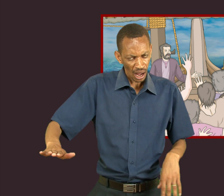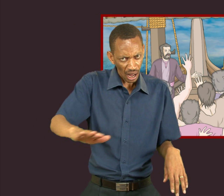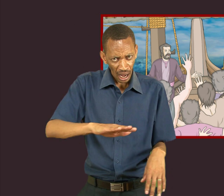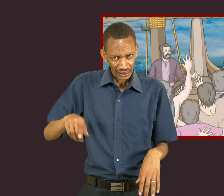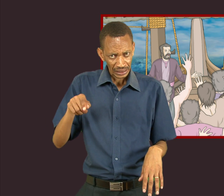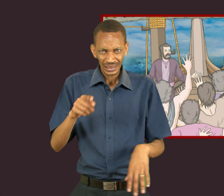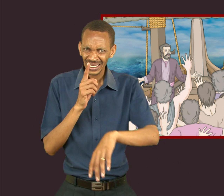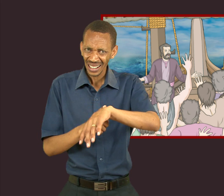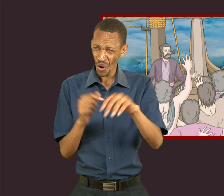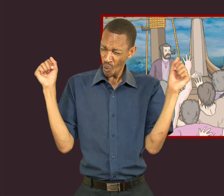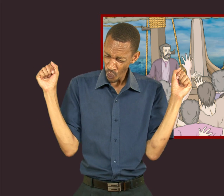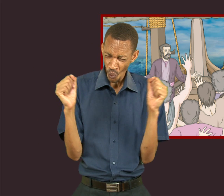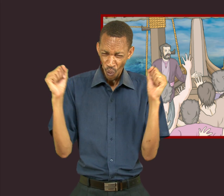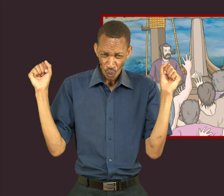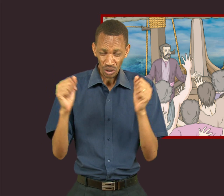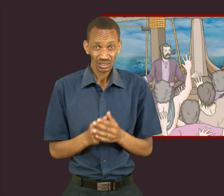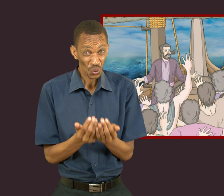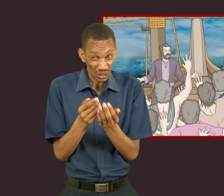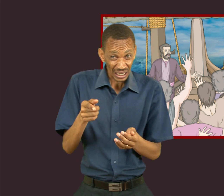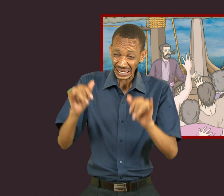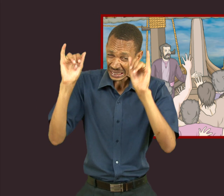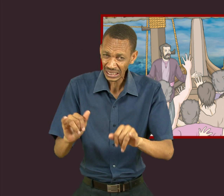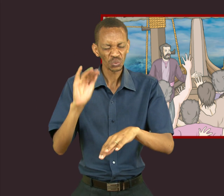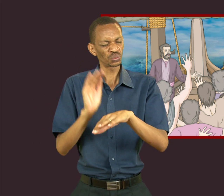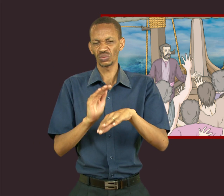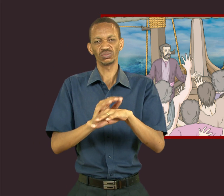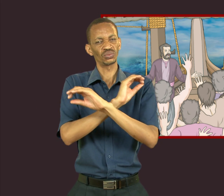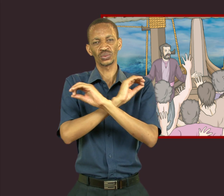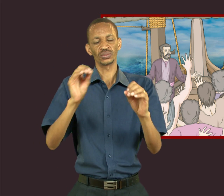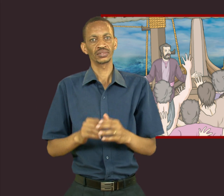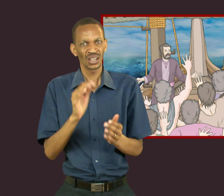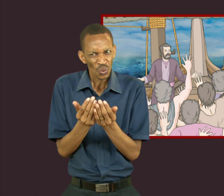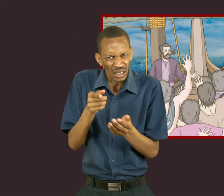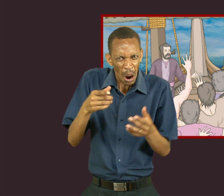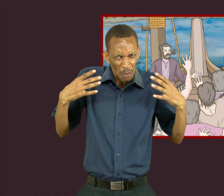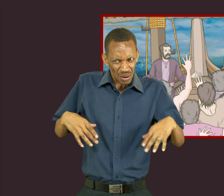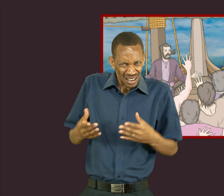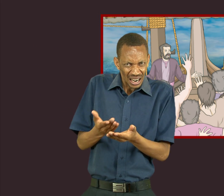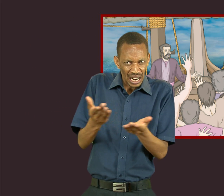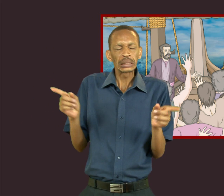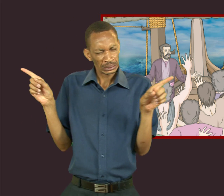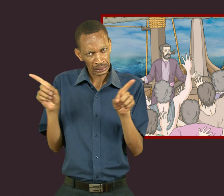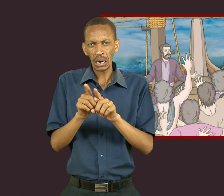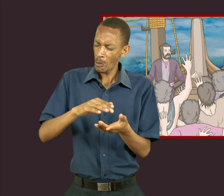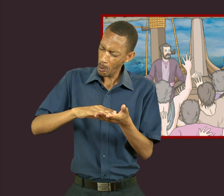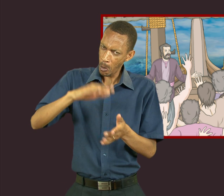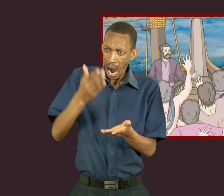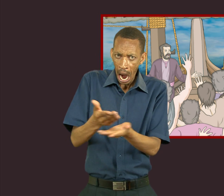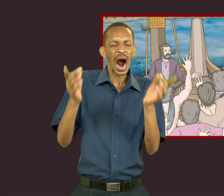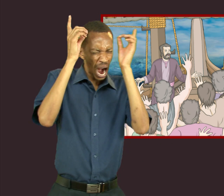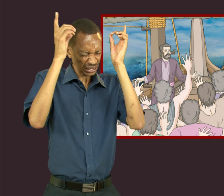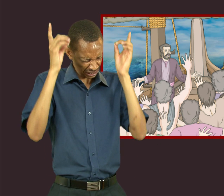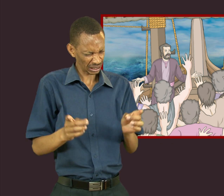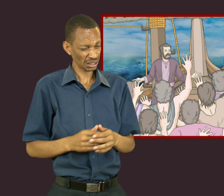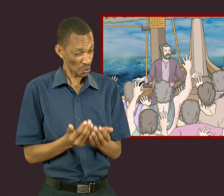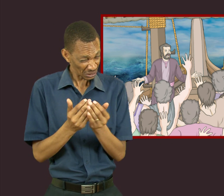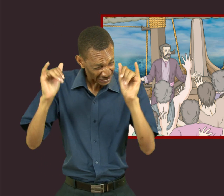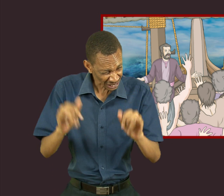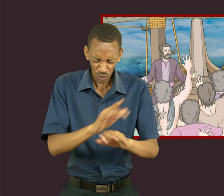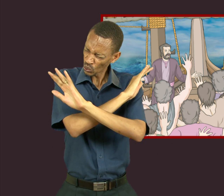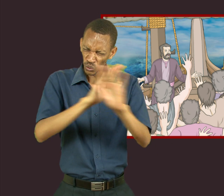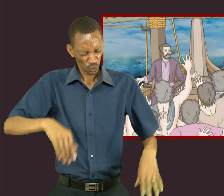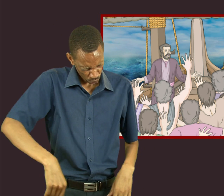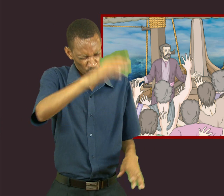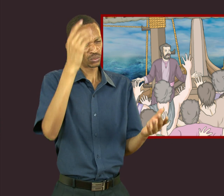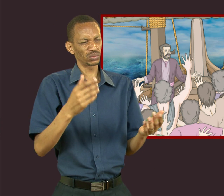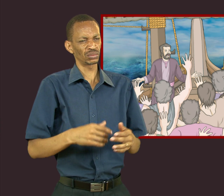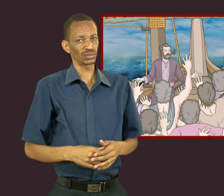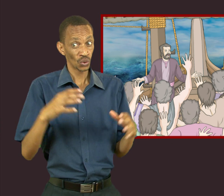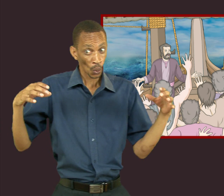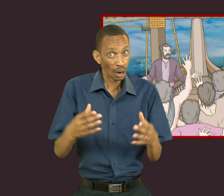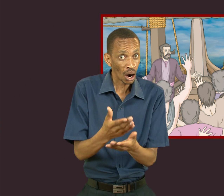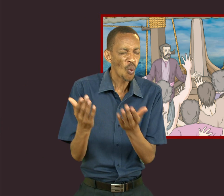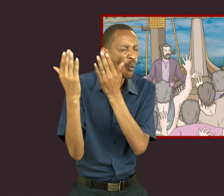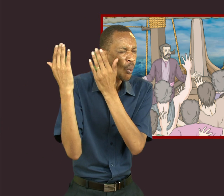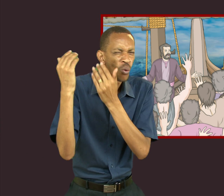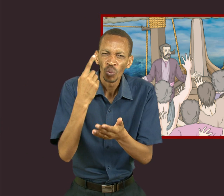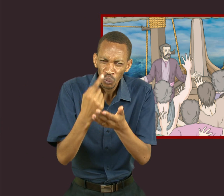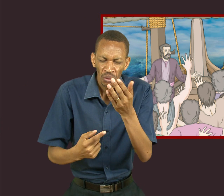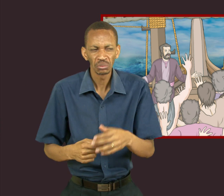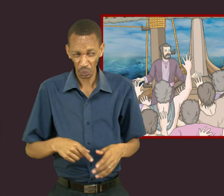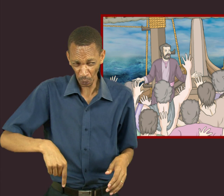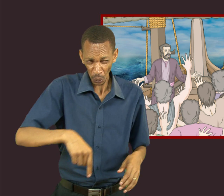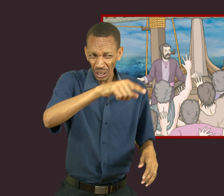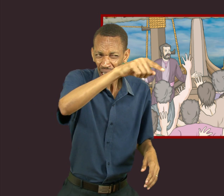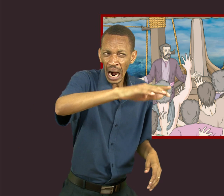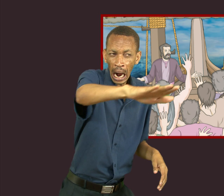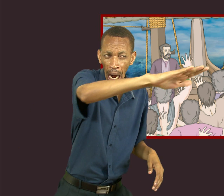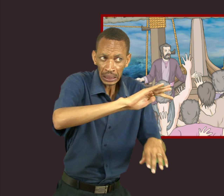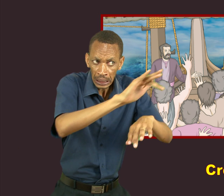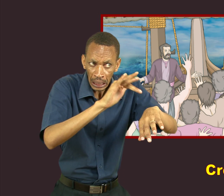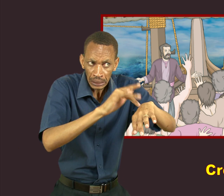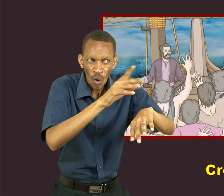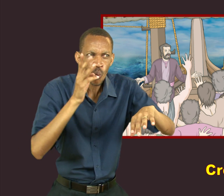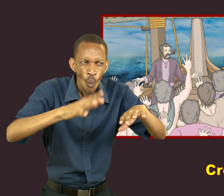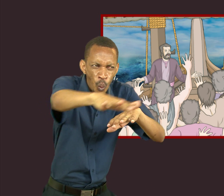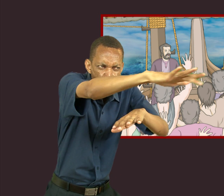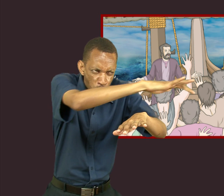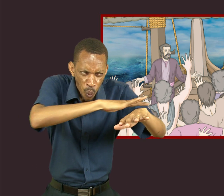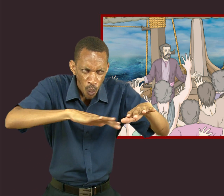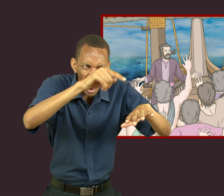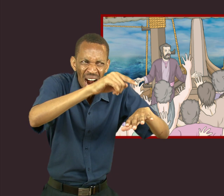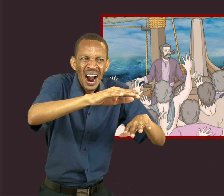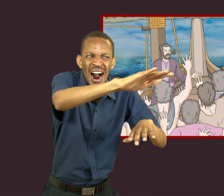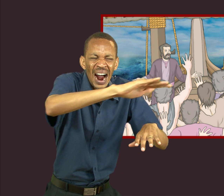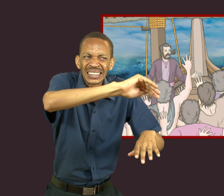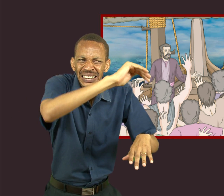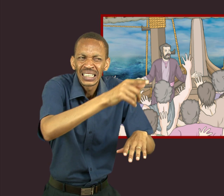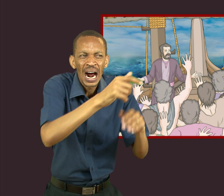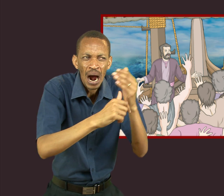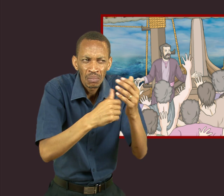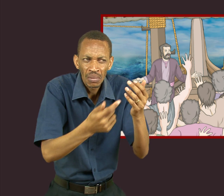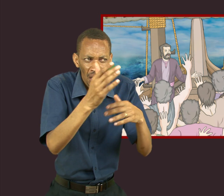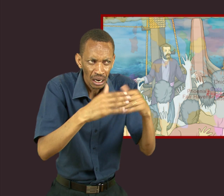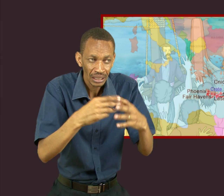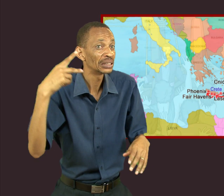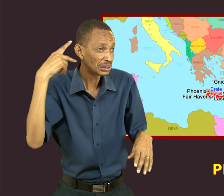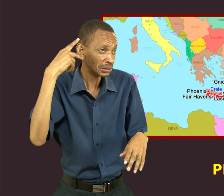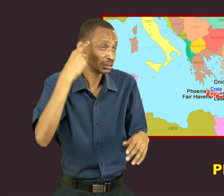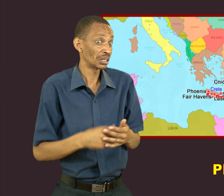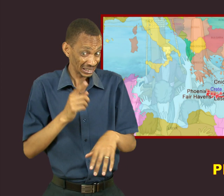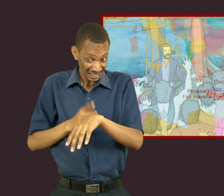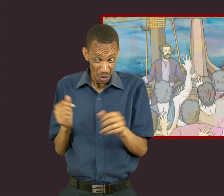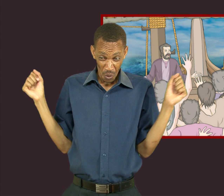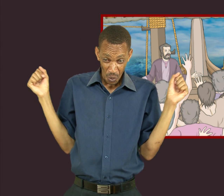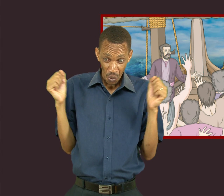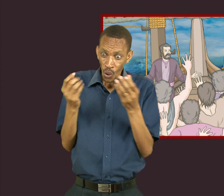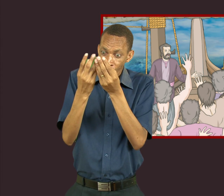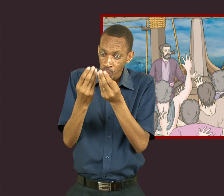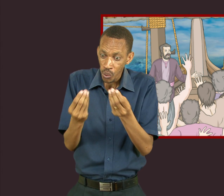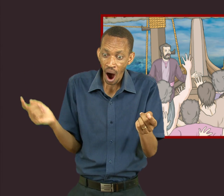Since the harbor was unsuitable to winter in, the majority decided to sail on, if somehow they could reach Phoenix to winter there.